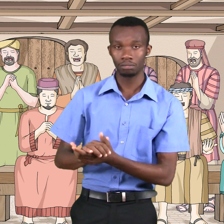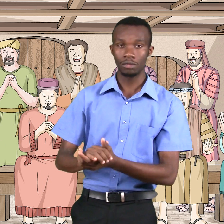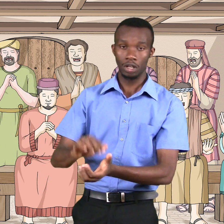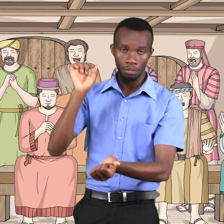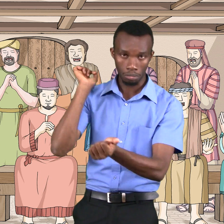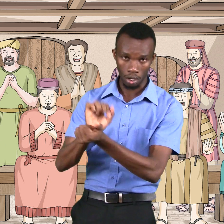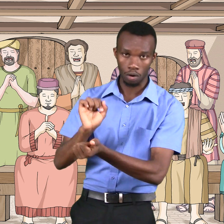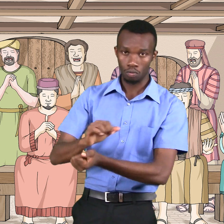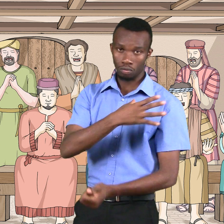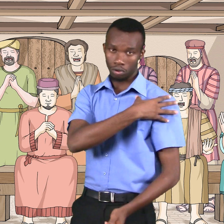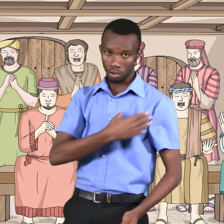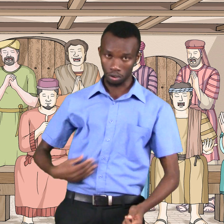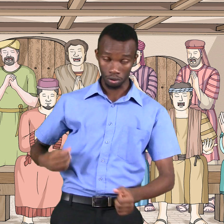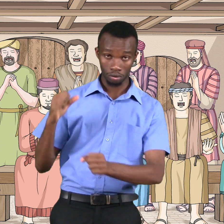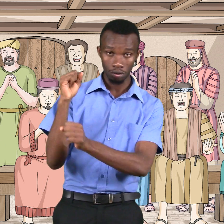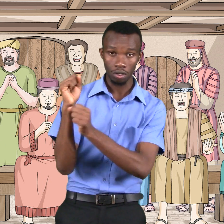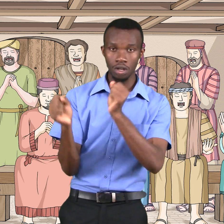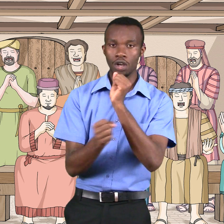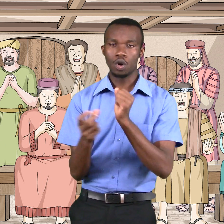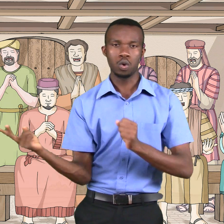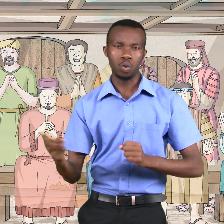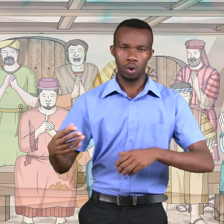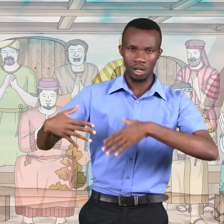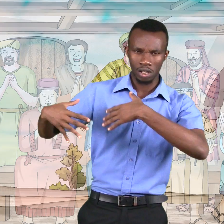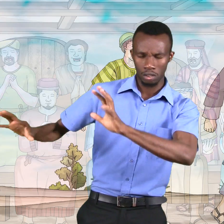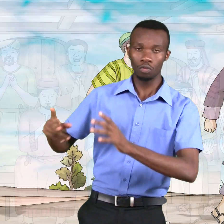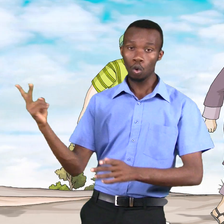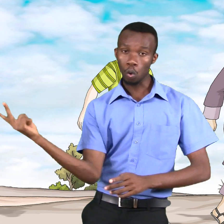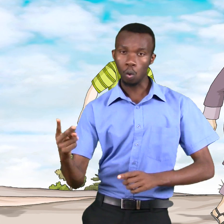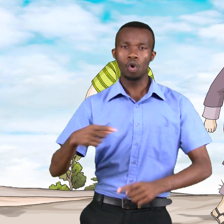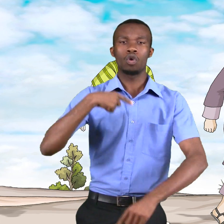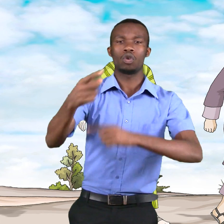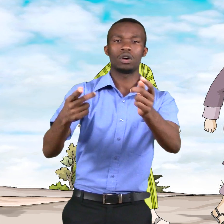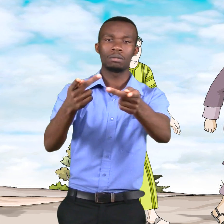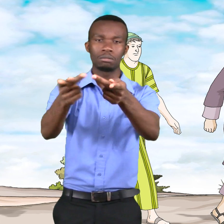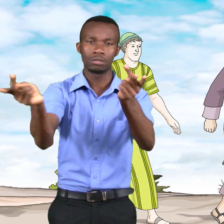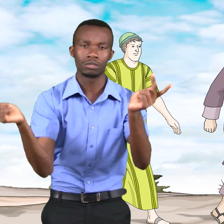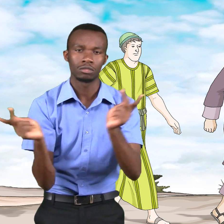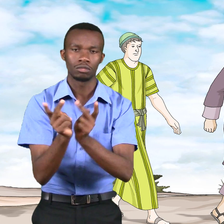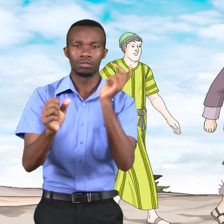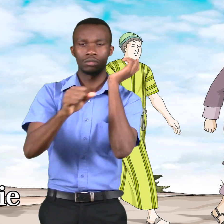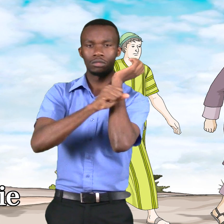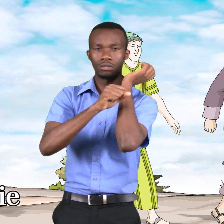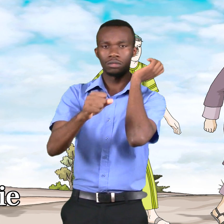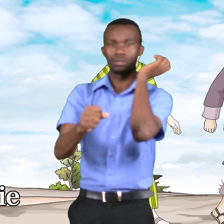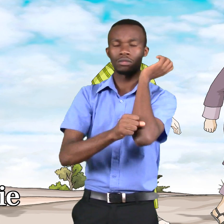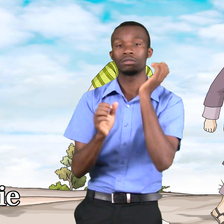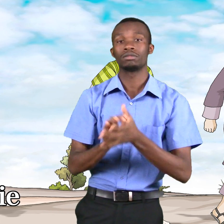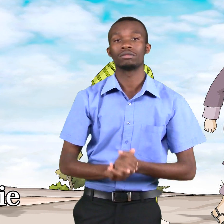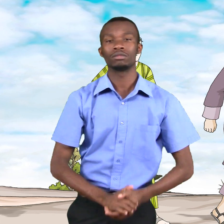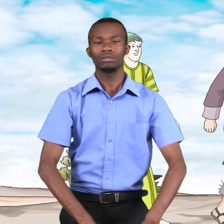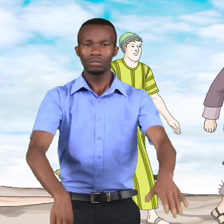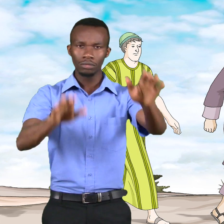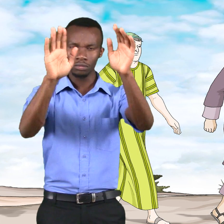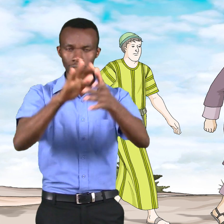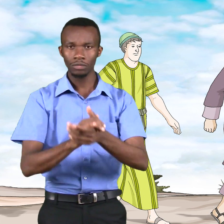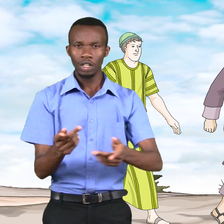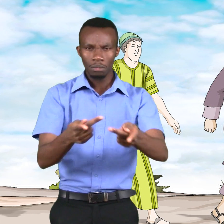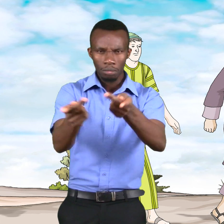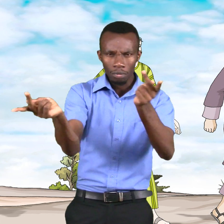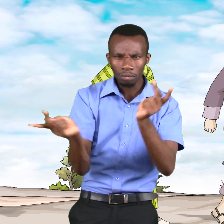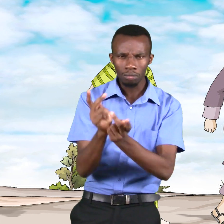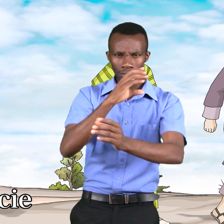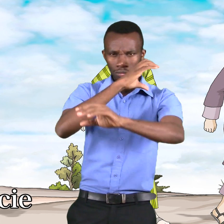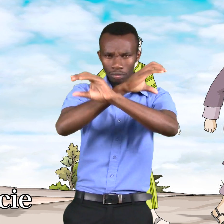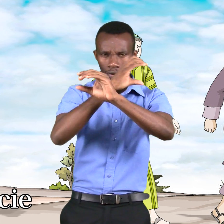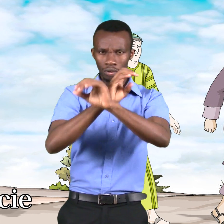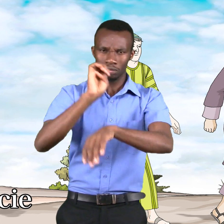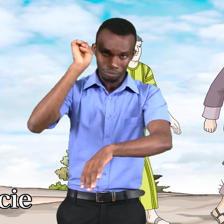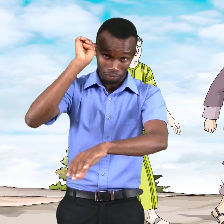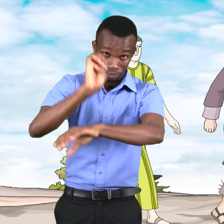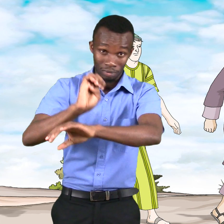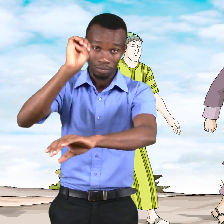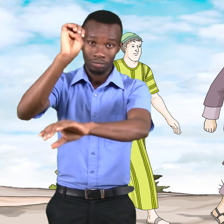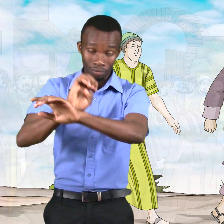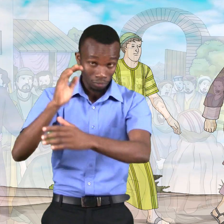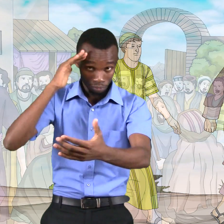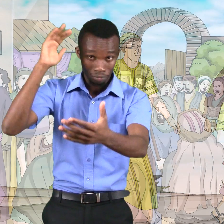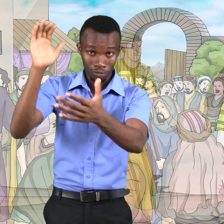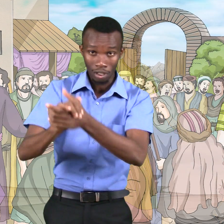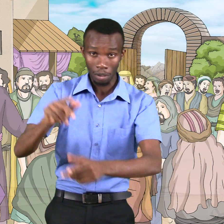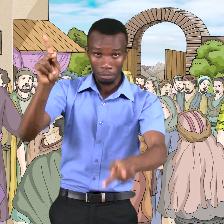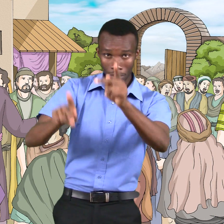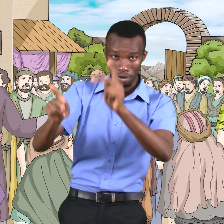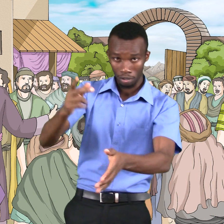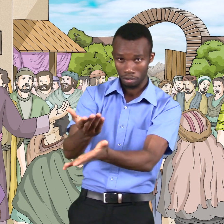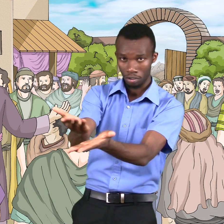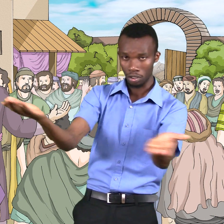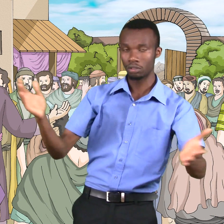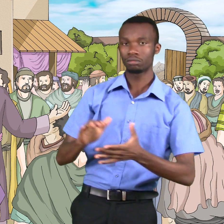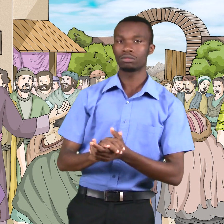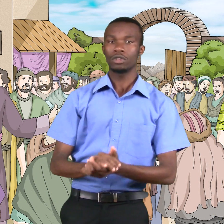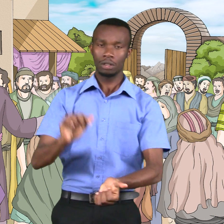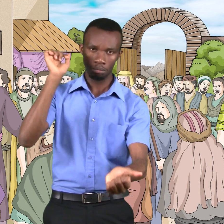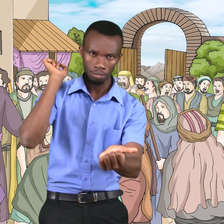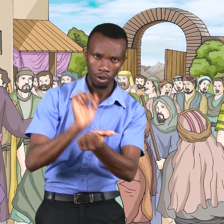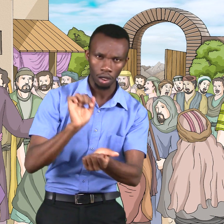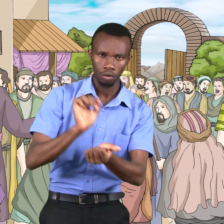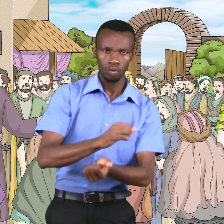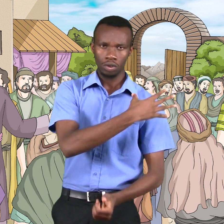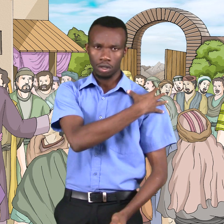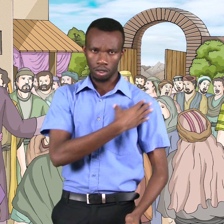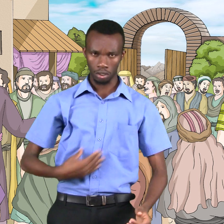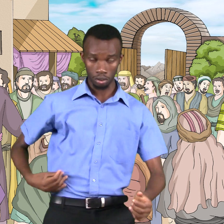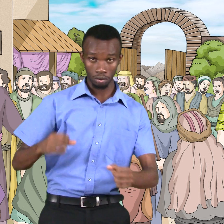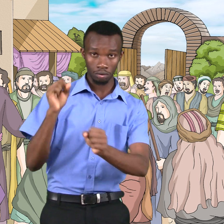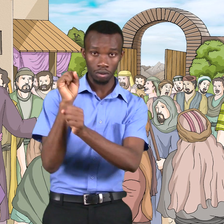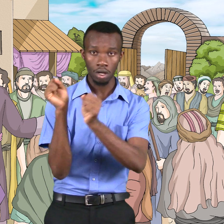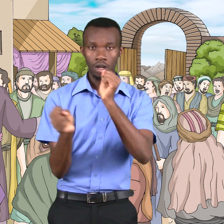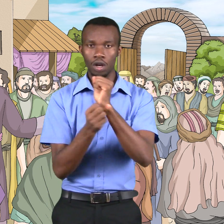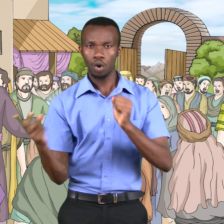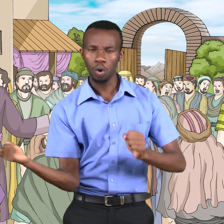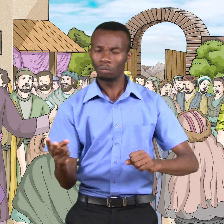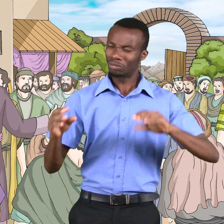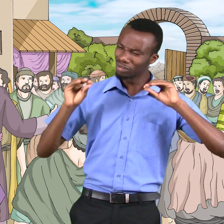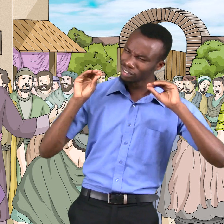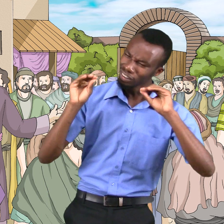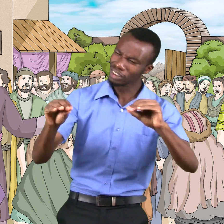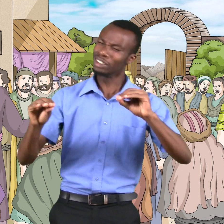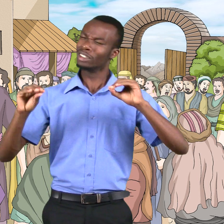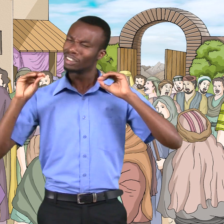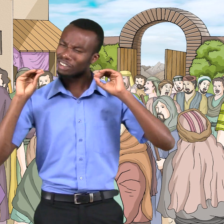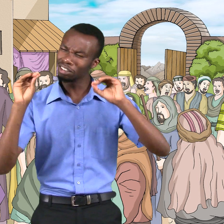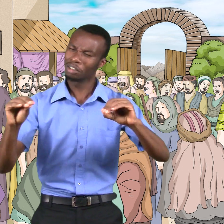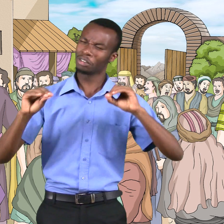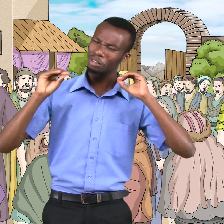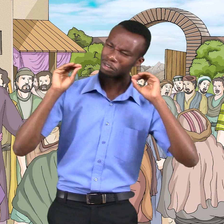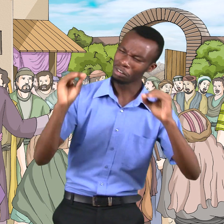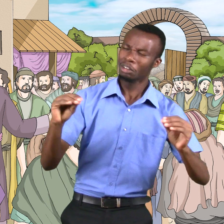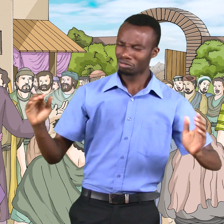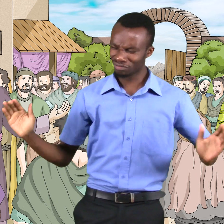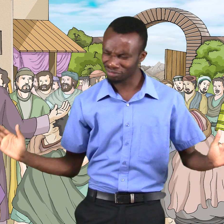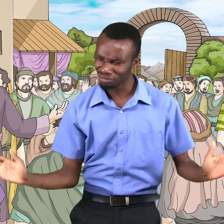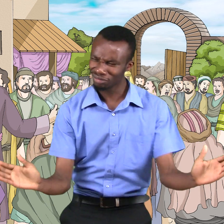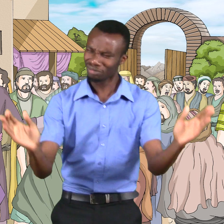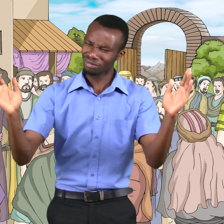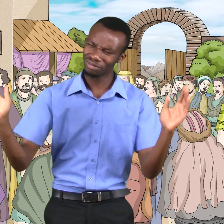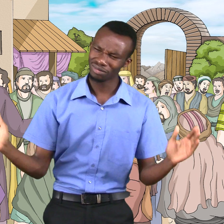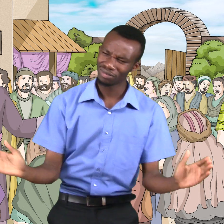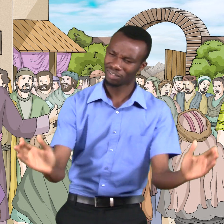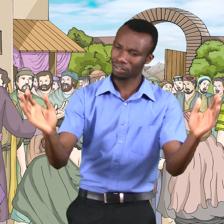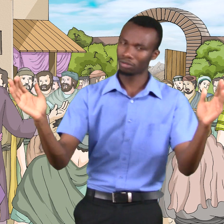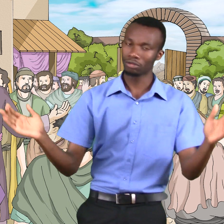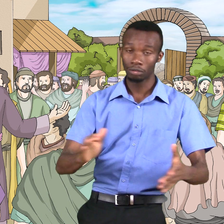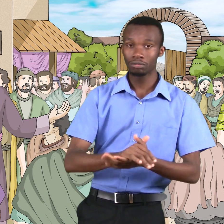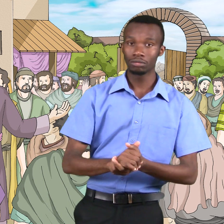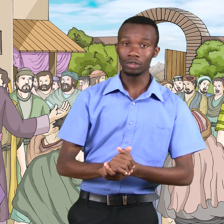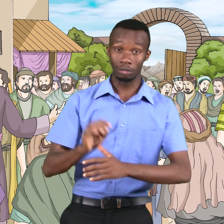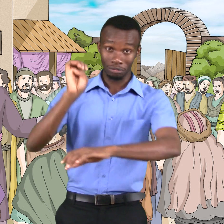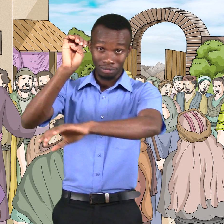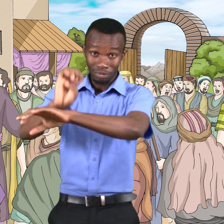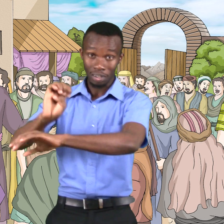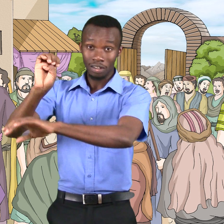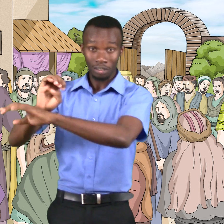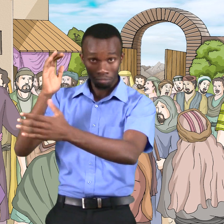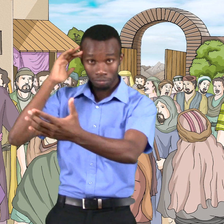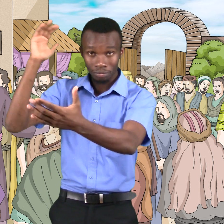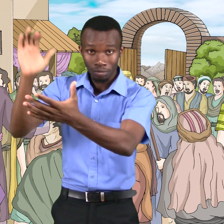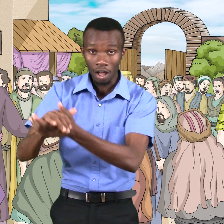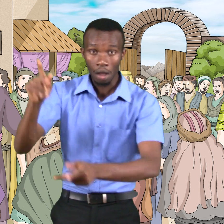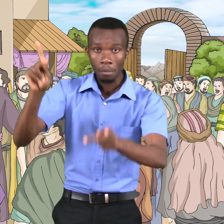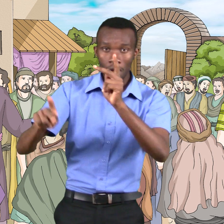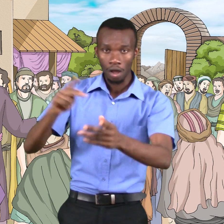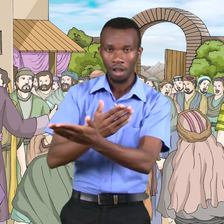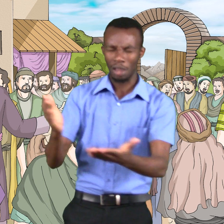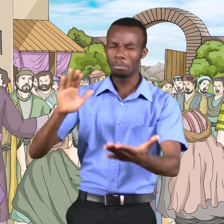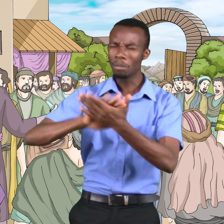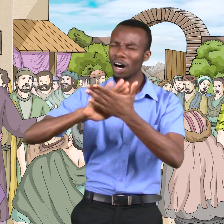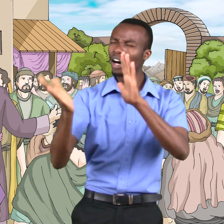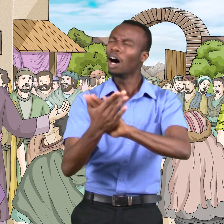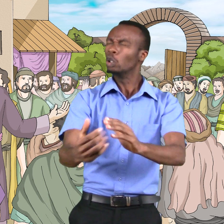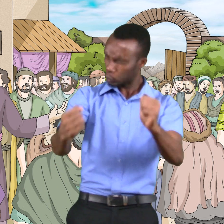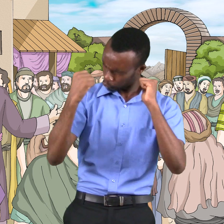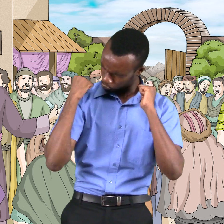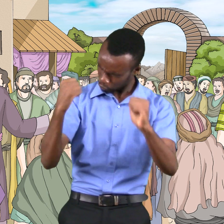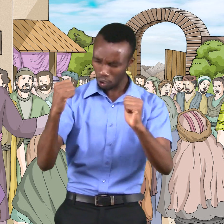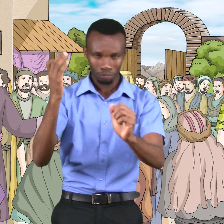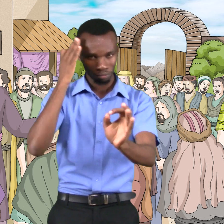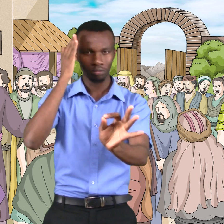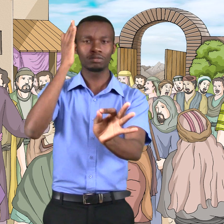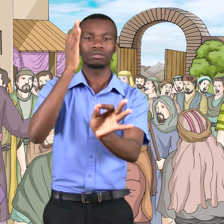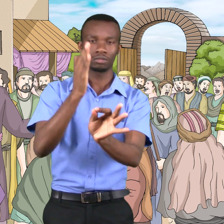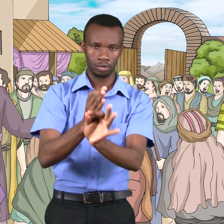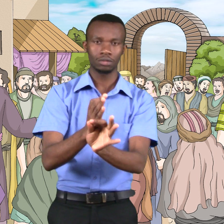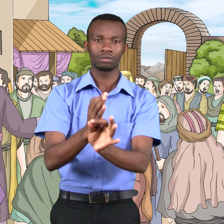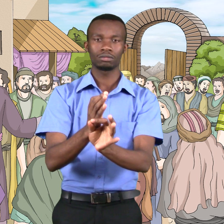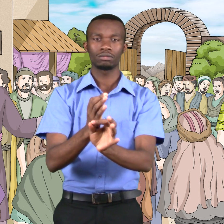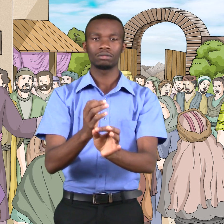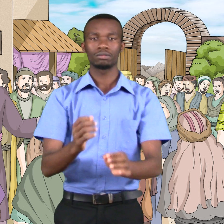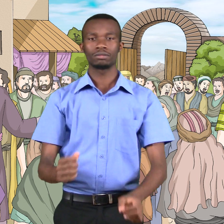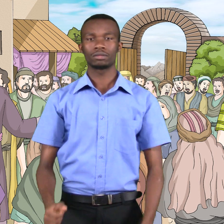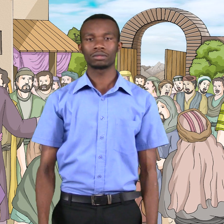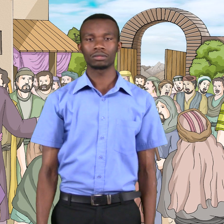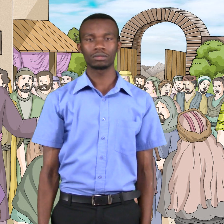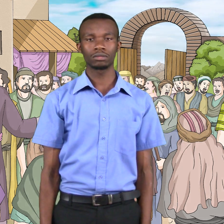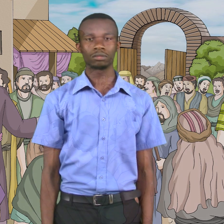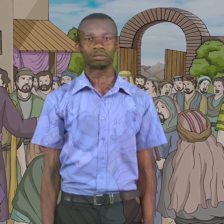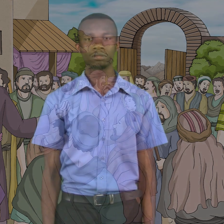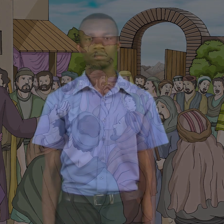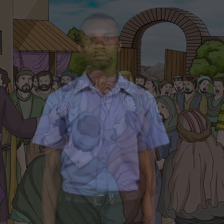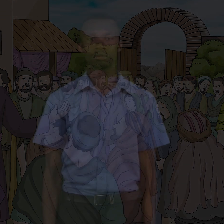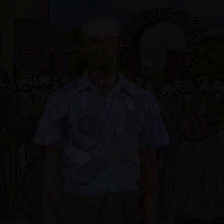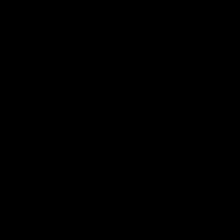And he traveled through Syria and Cilicia, strengthening the churches.